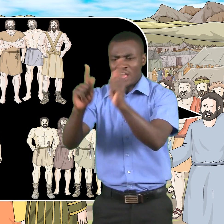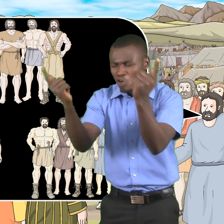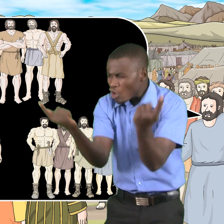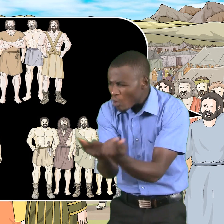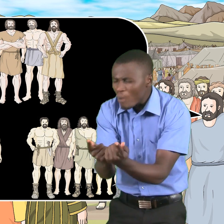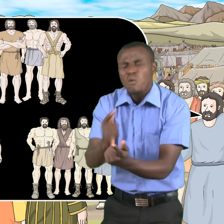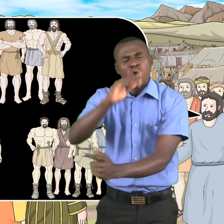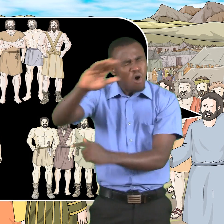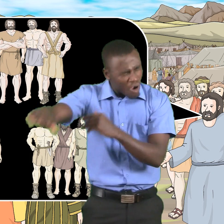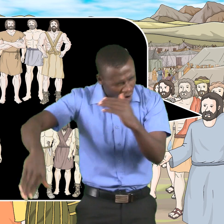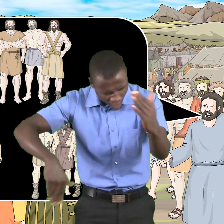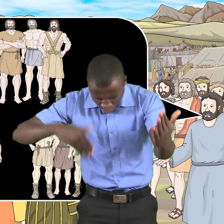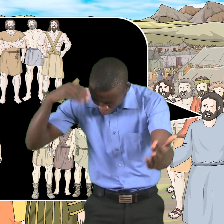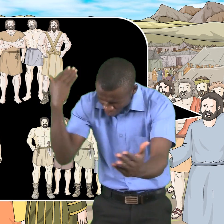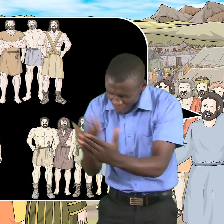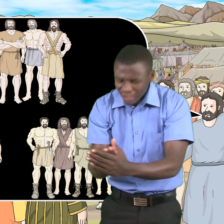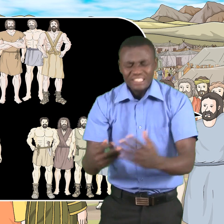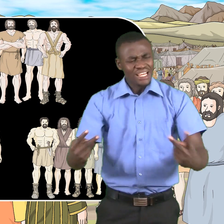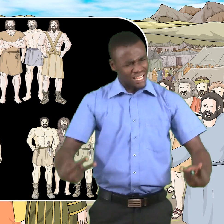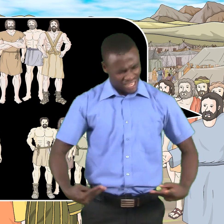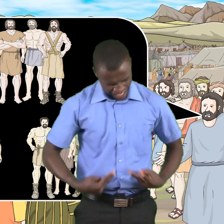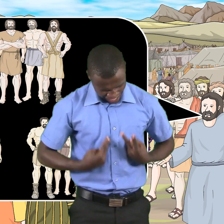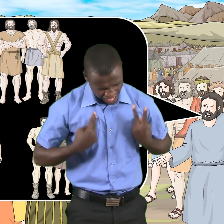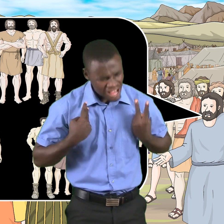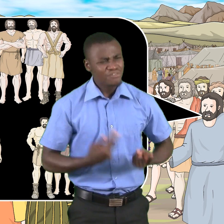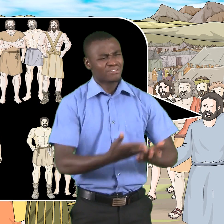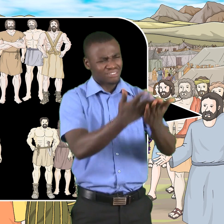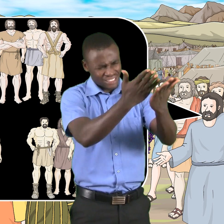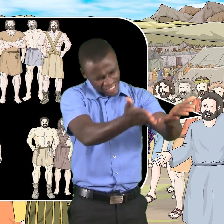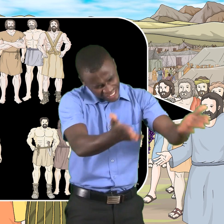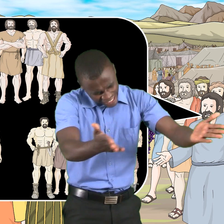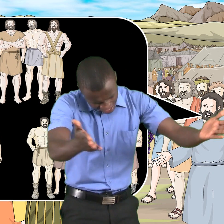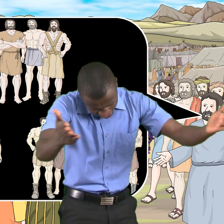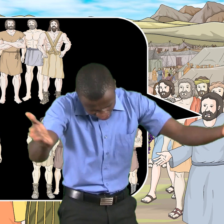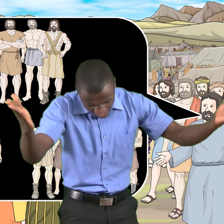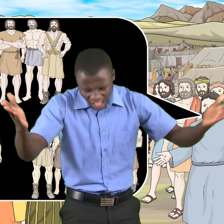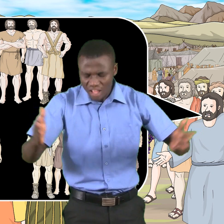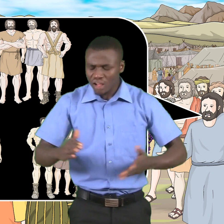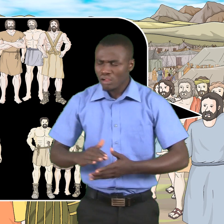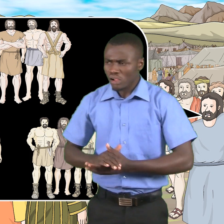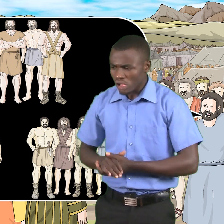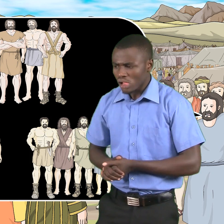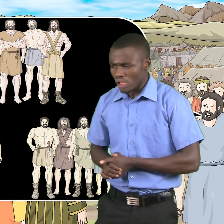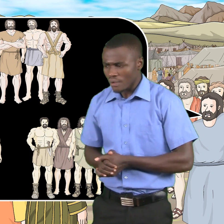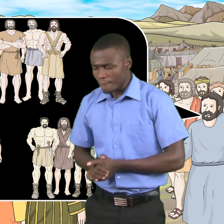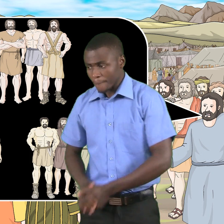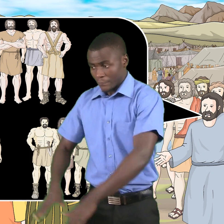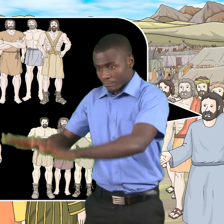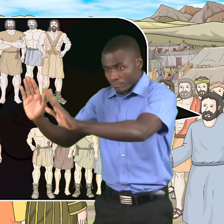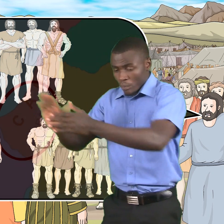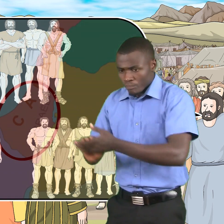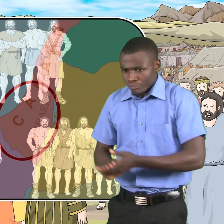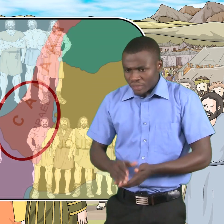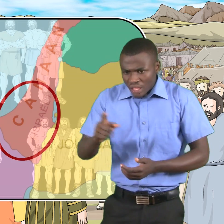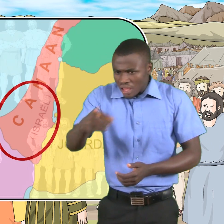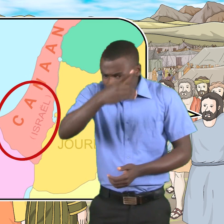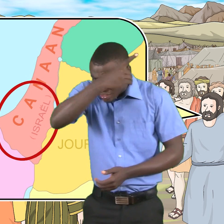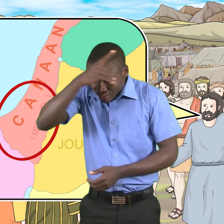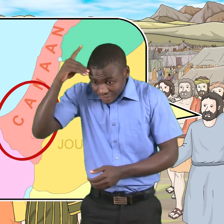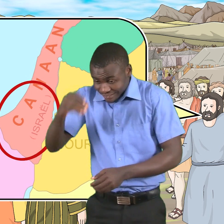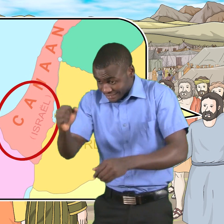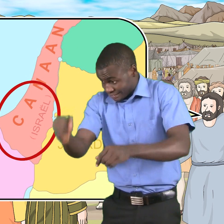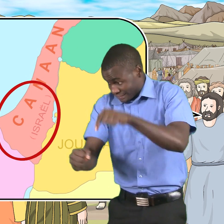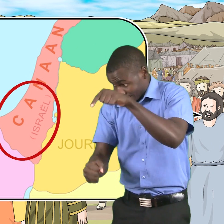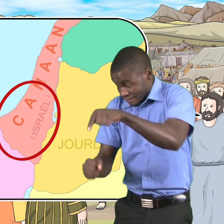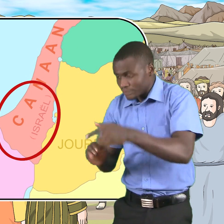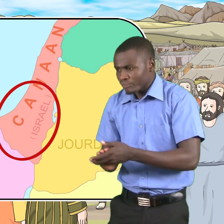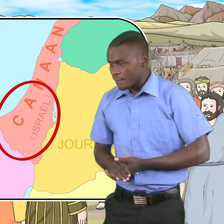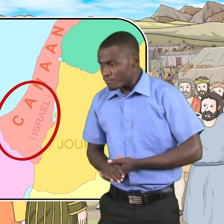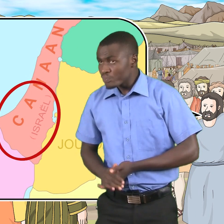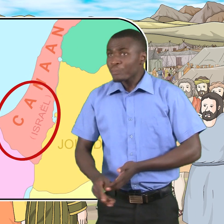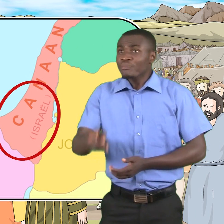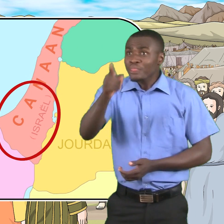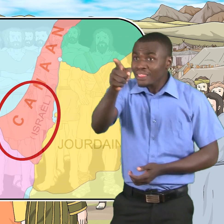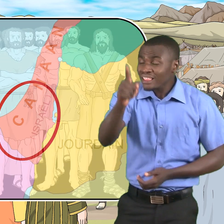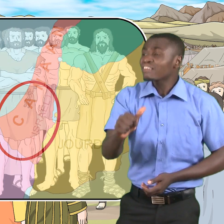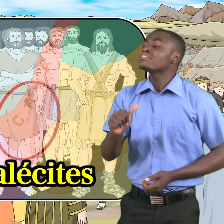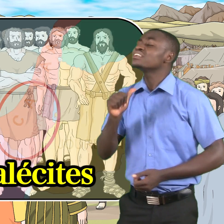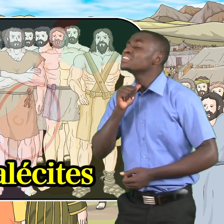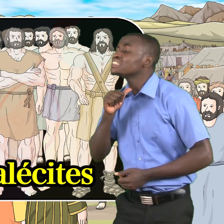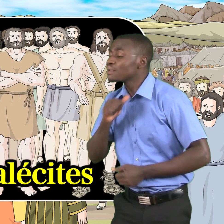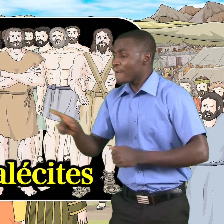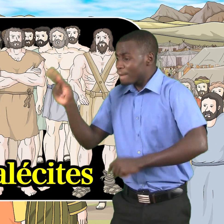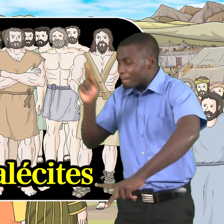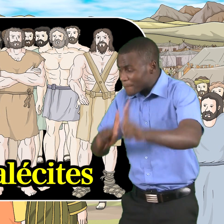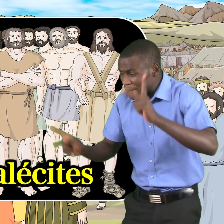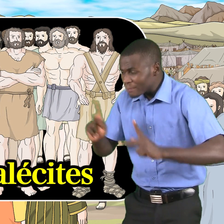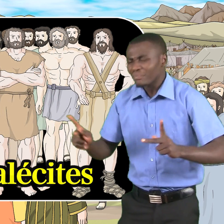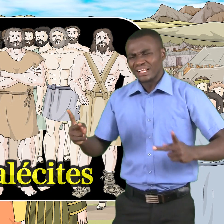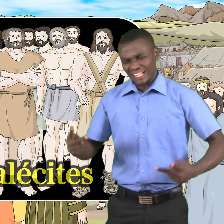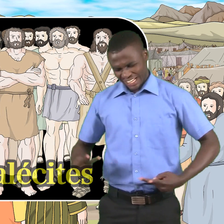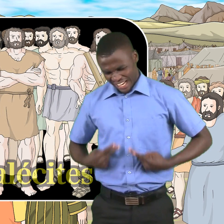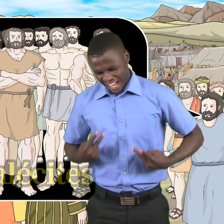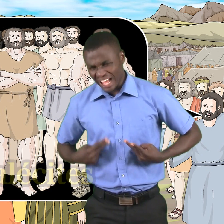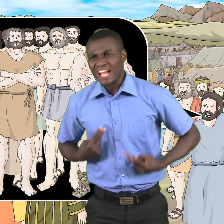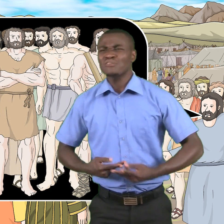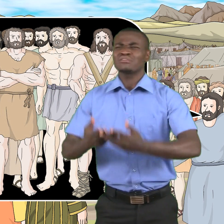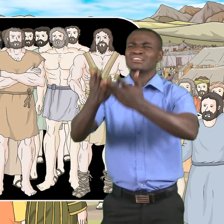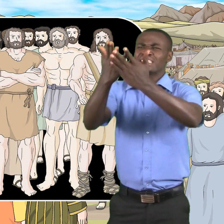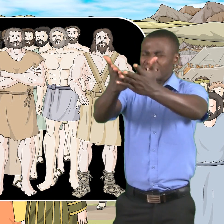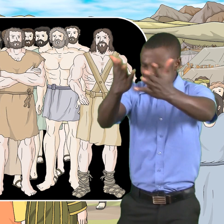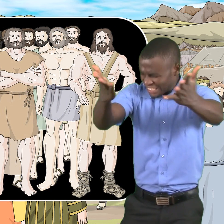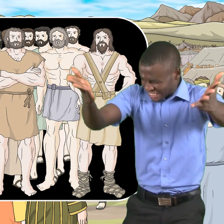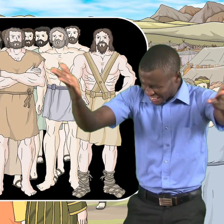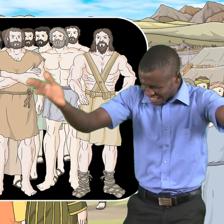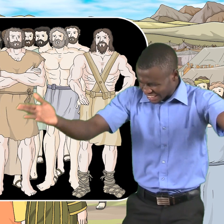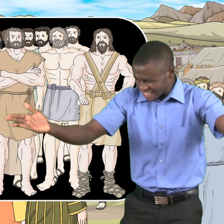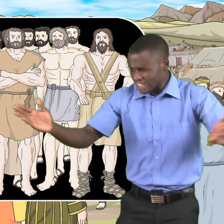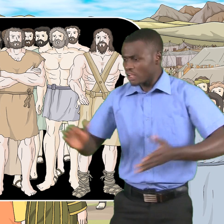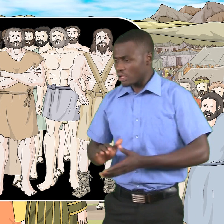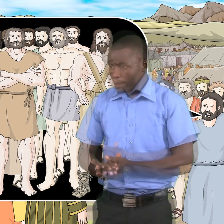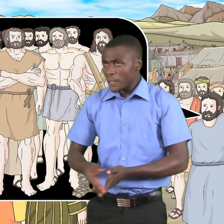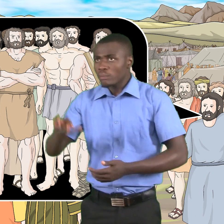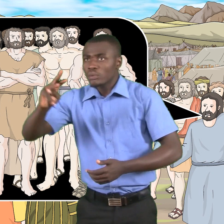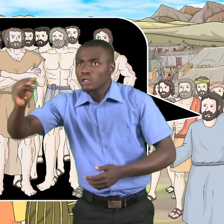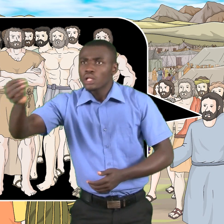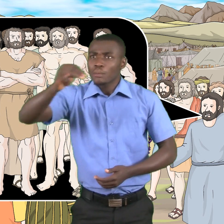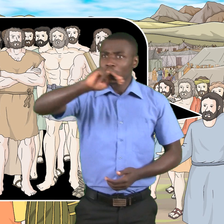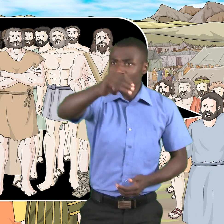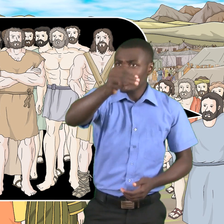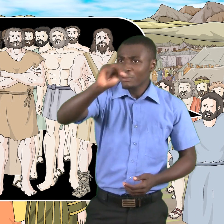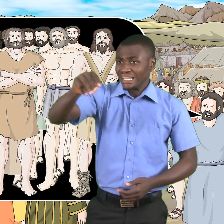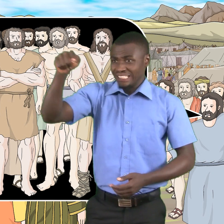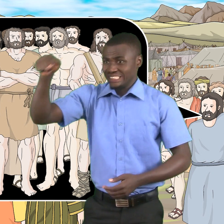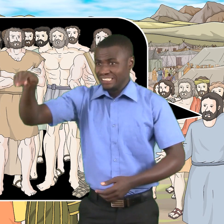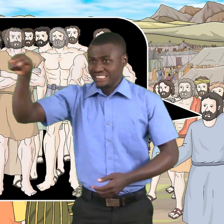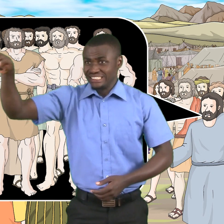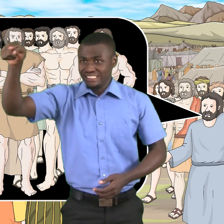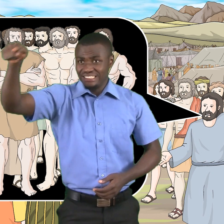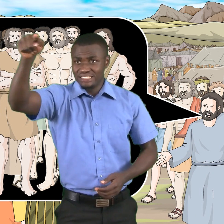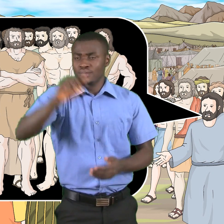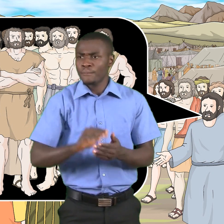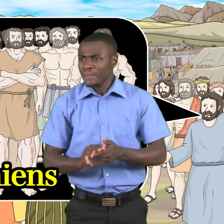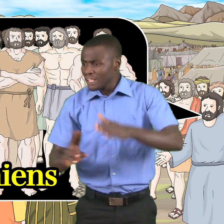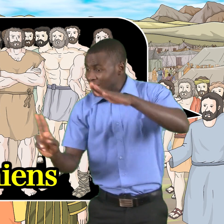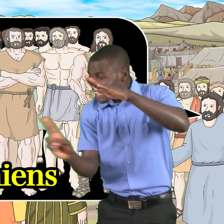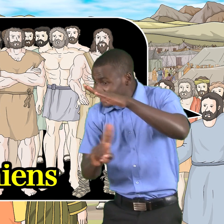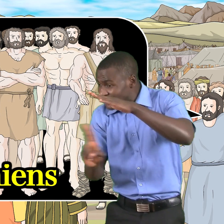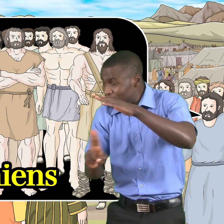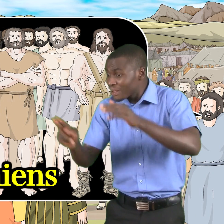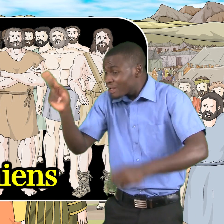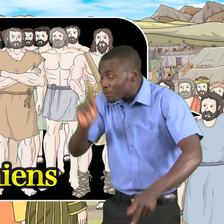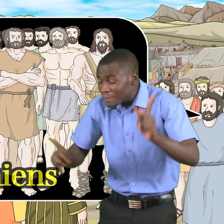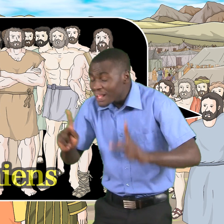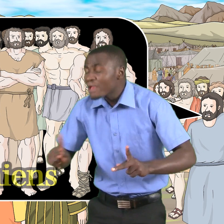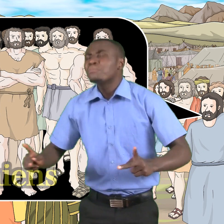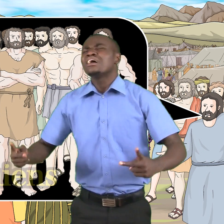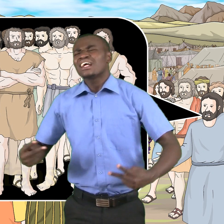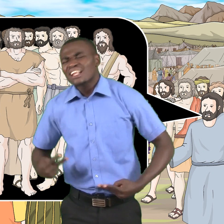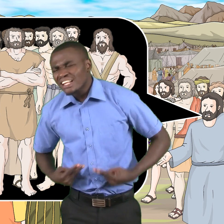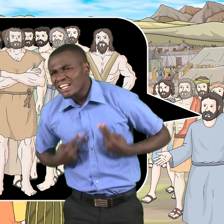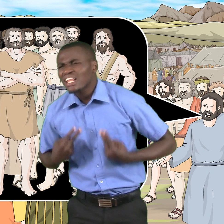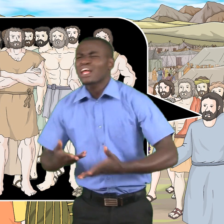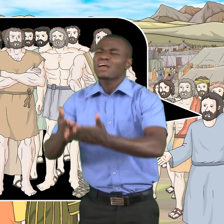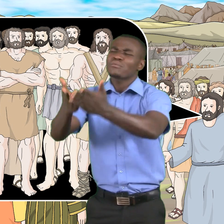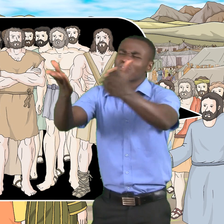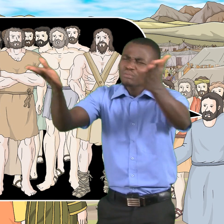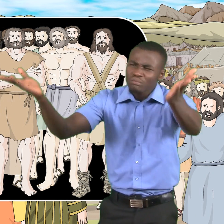The Amalekites live in the land of the Negev;